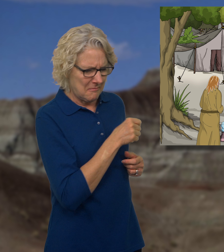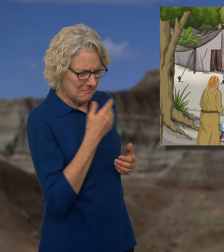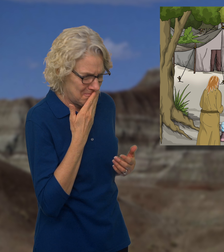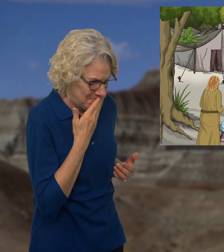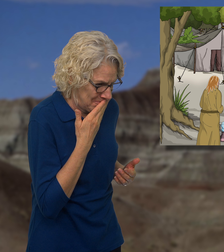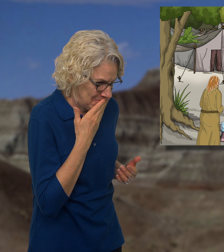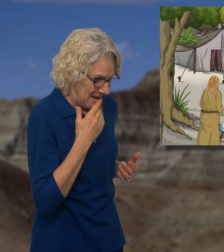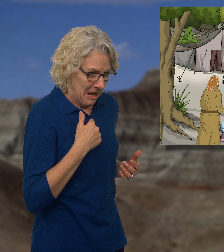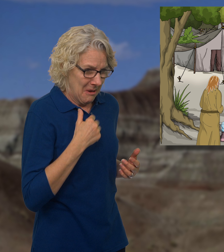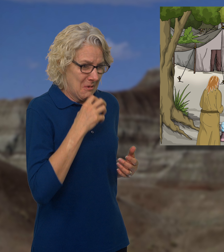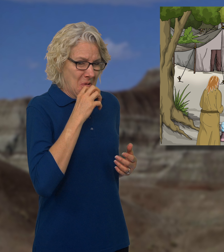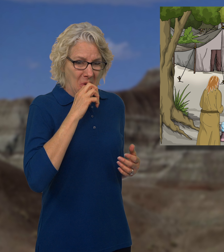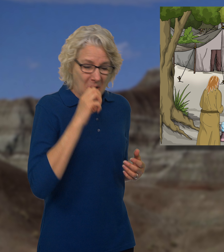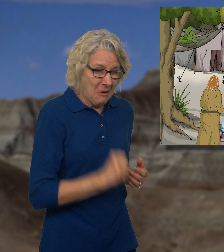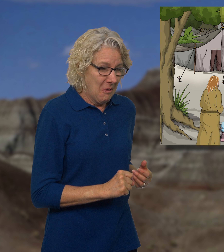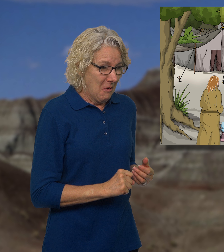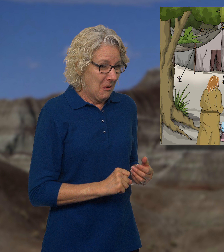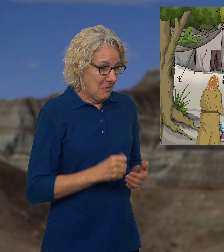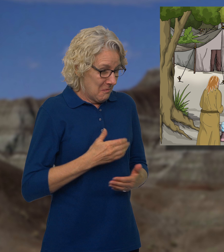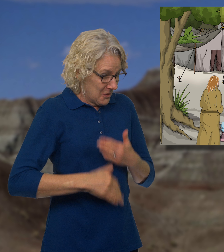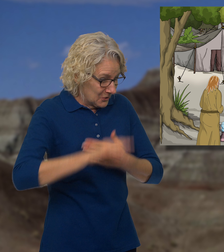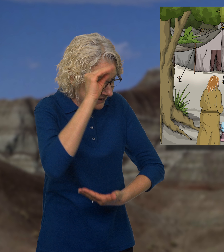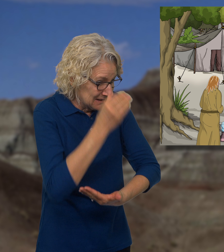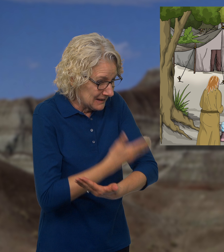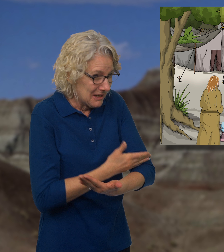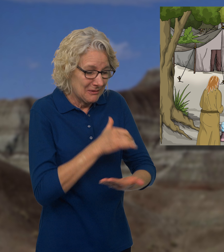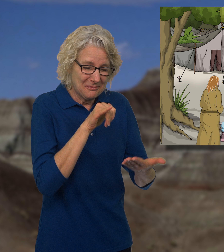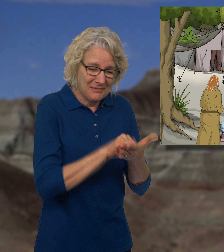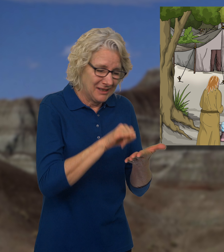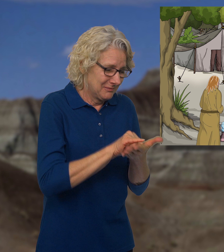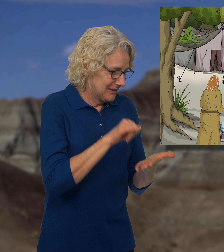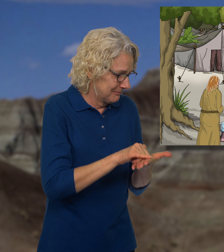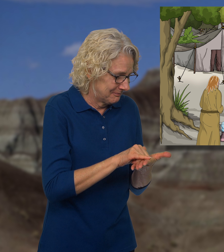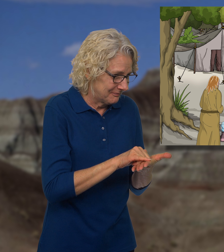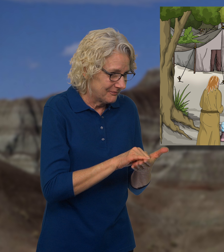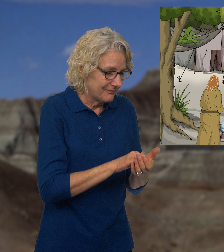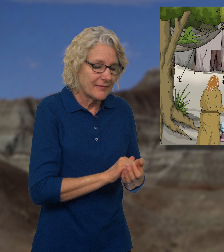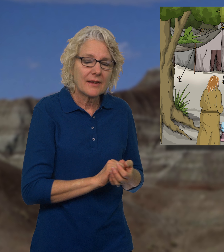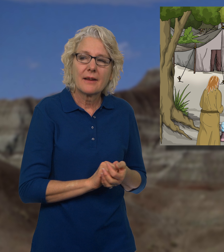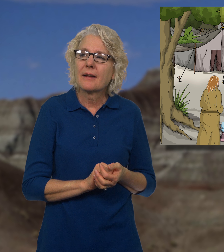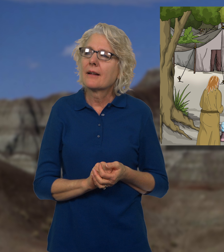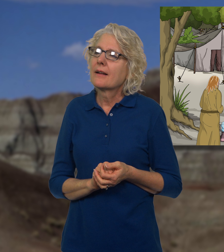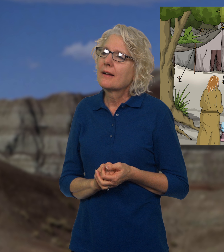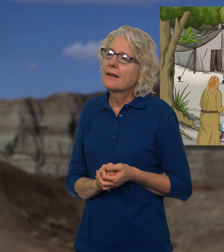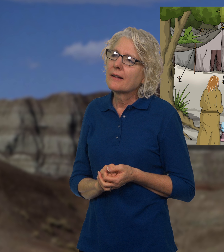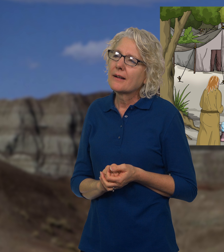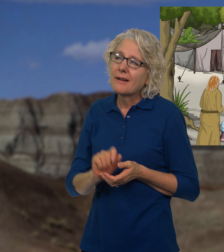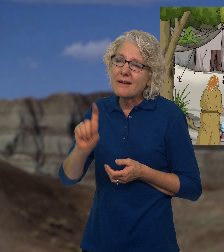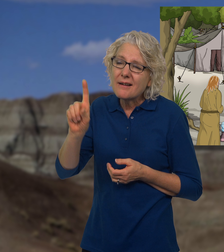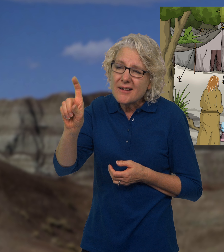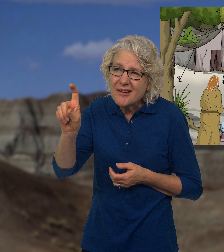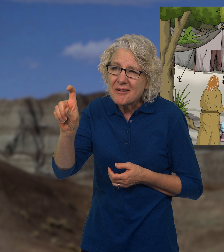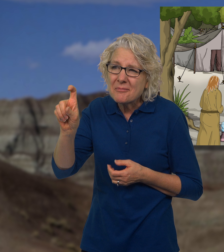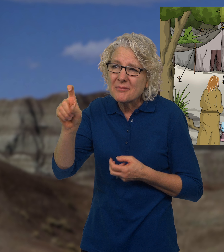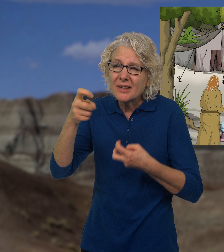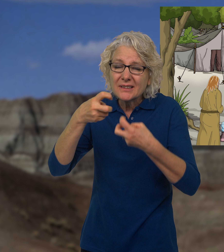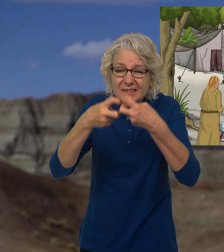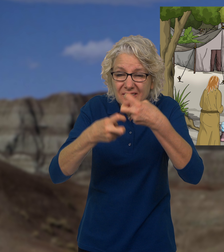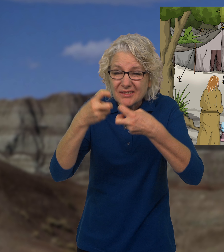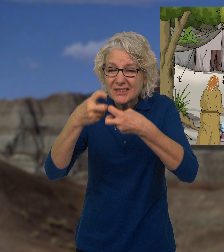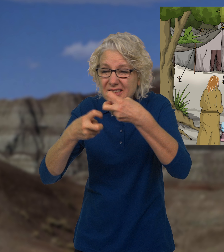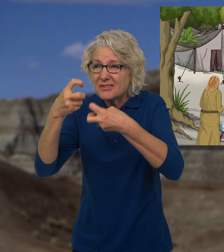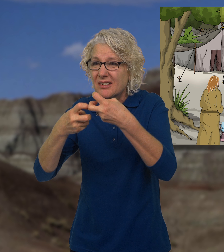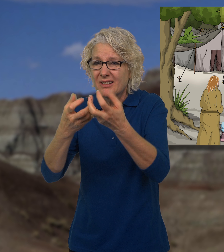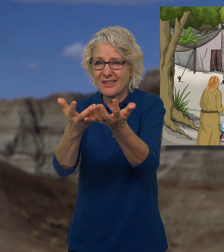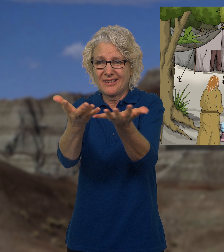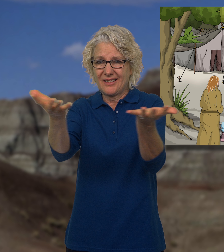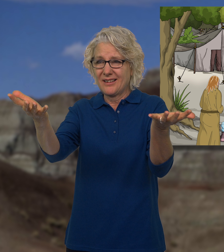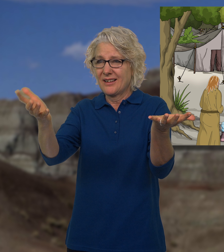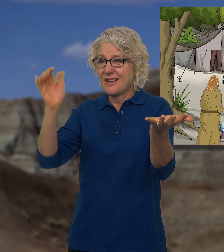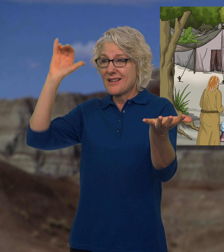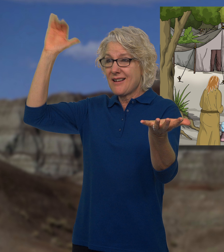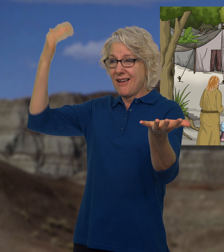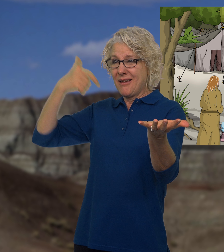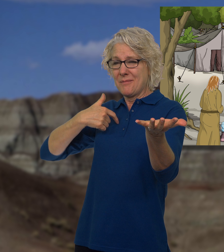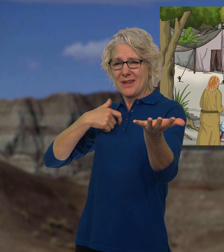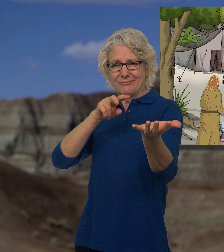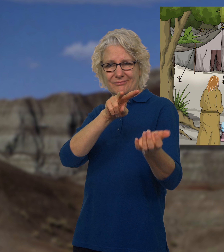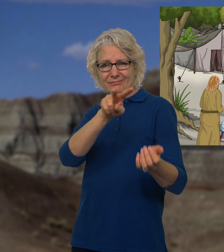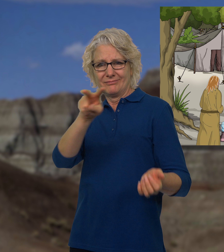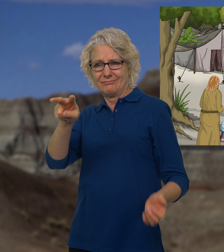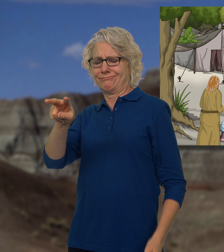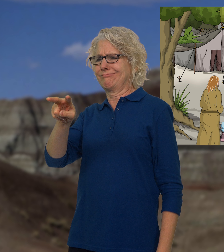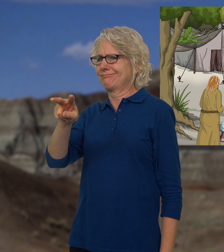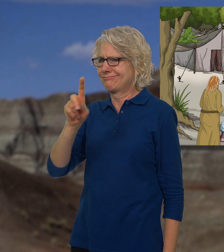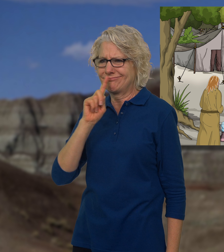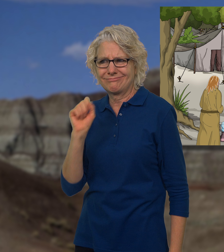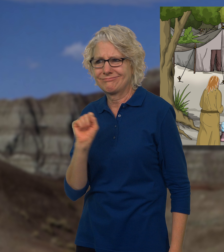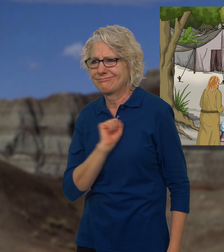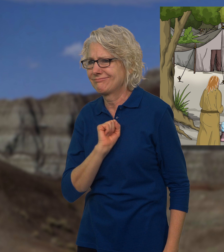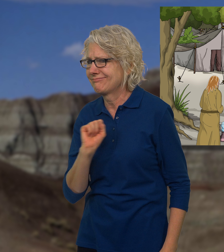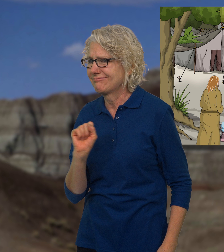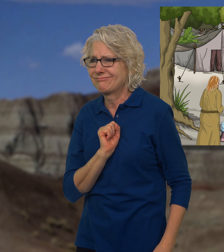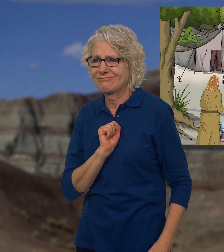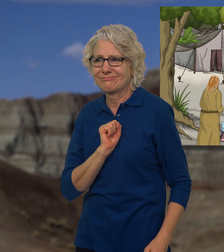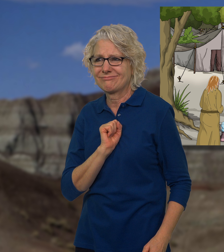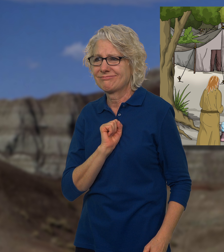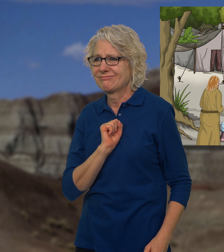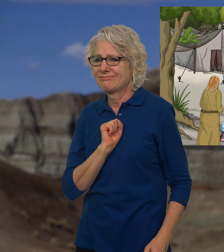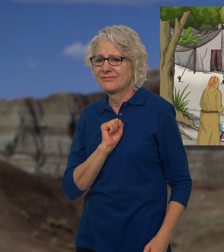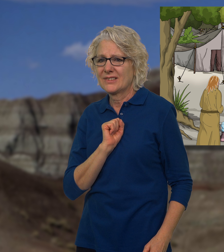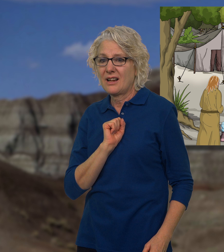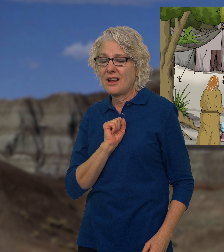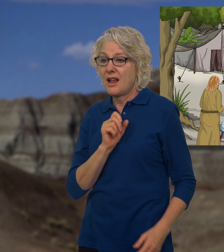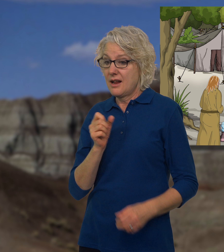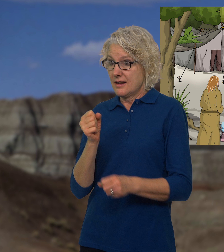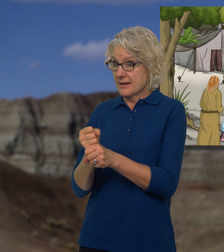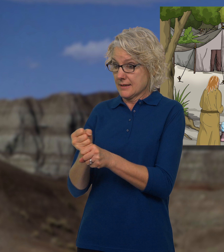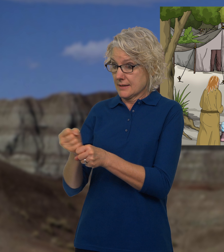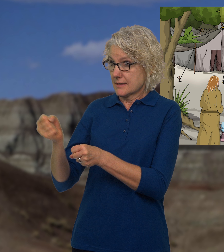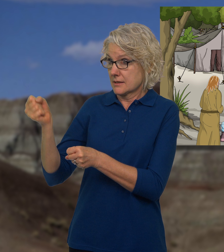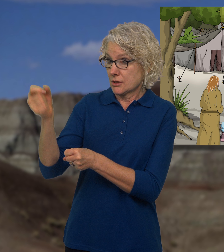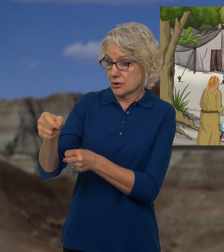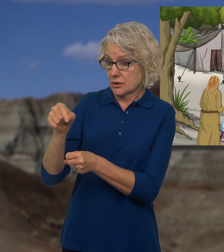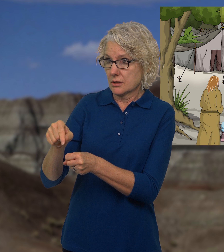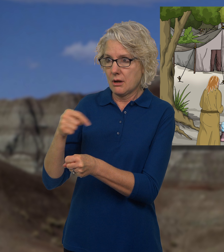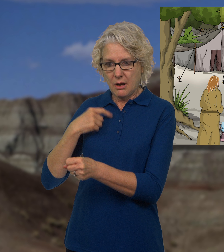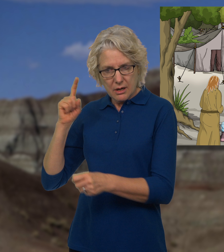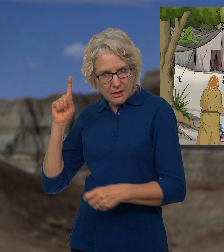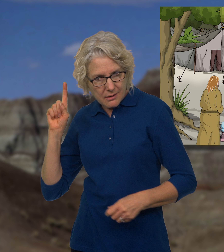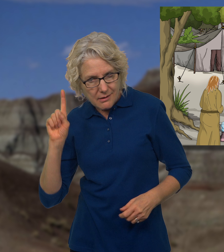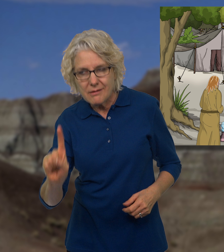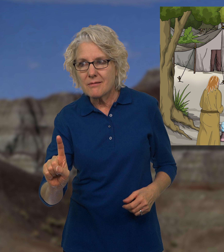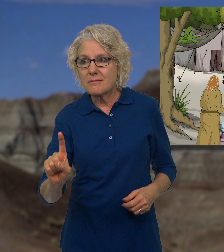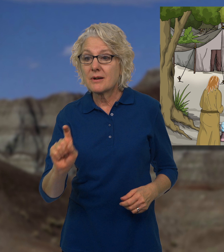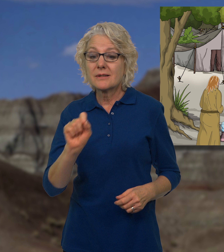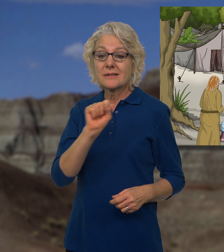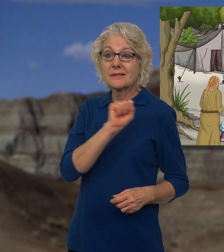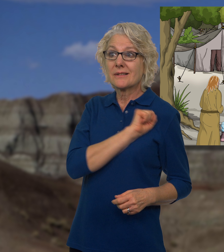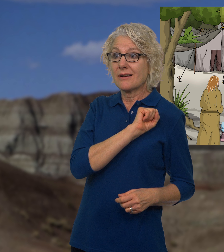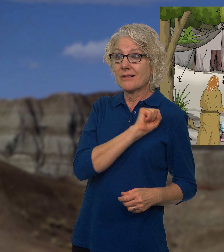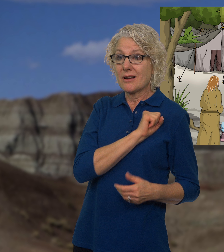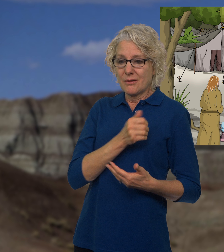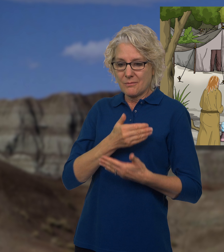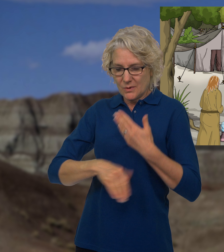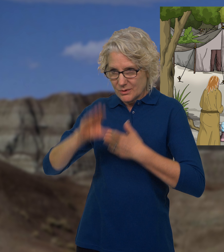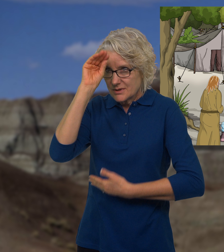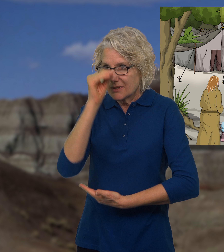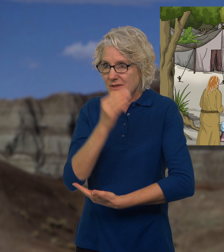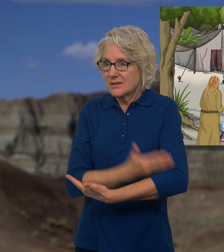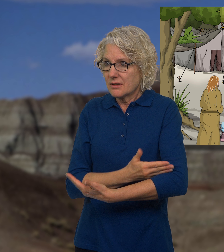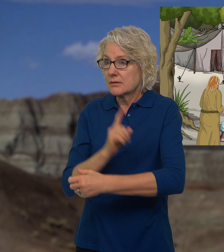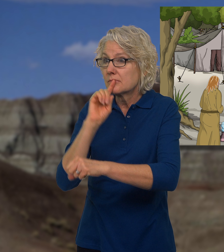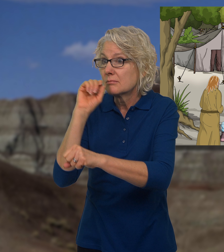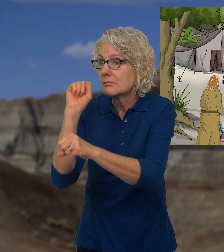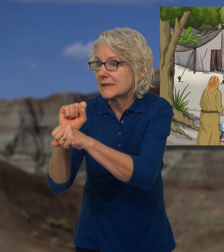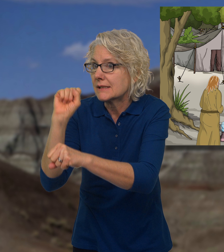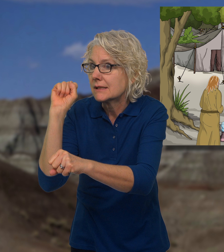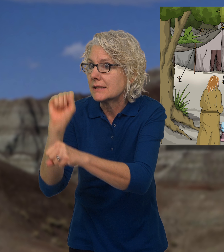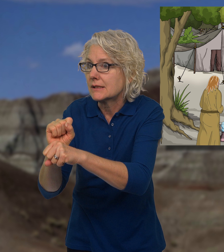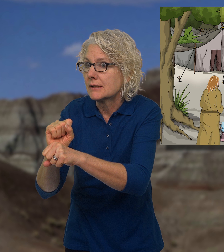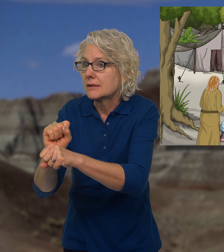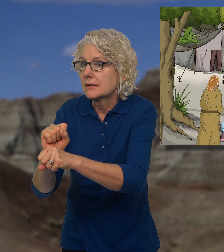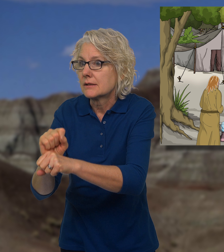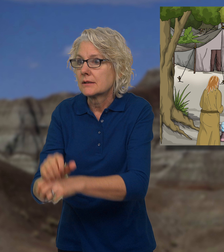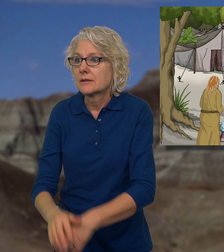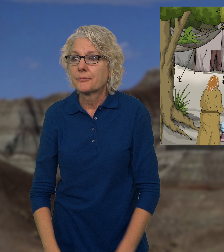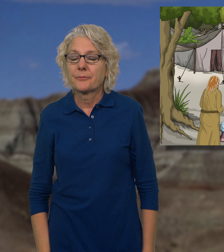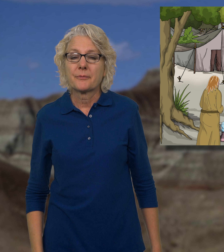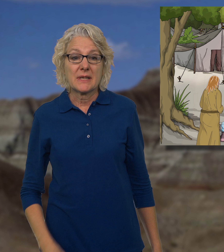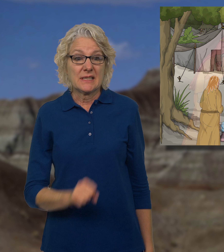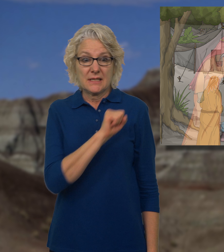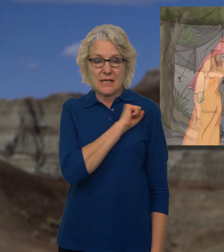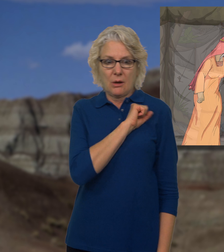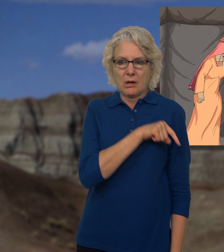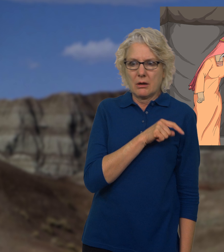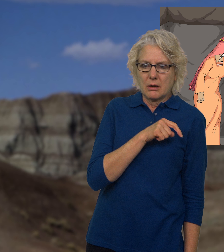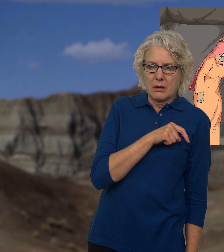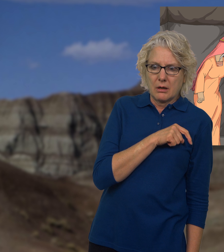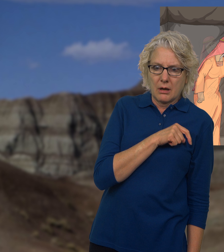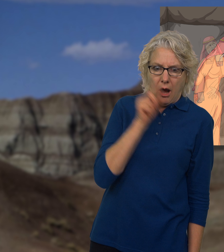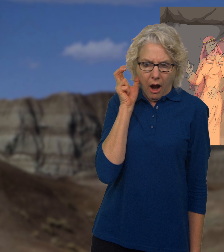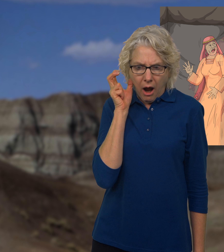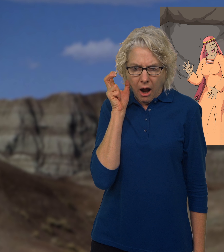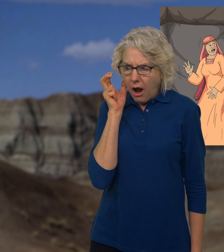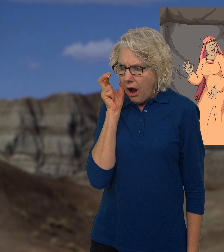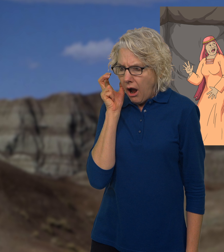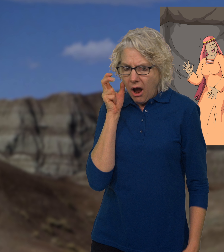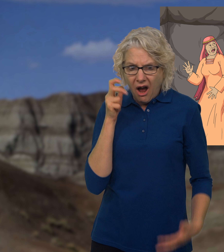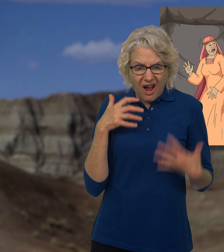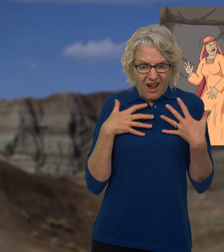Is anything too difficult for the LORD? At the appointed time I will return to you—in about a year—and Sarah will have a son.”